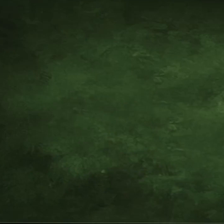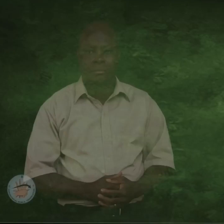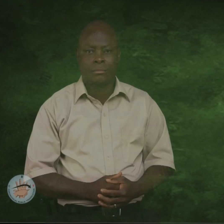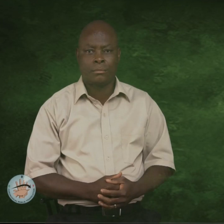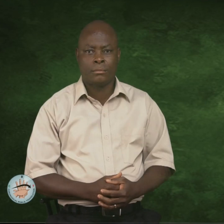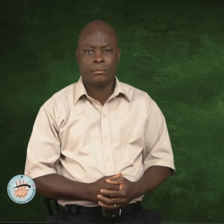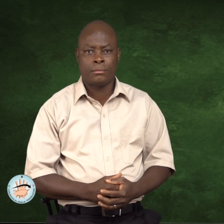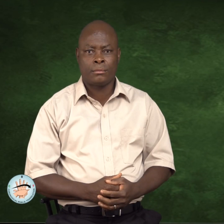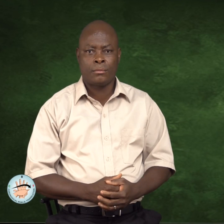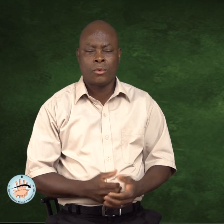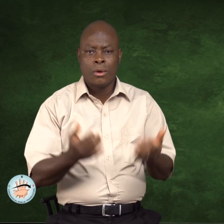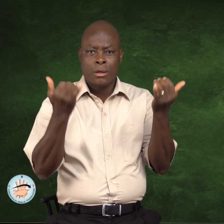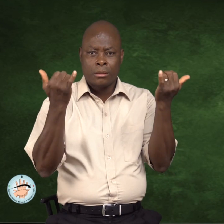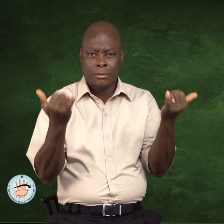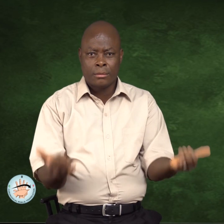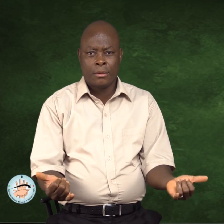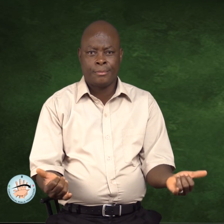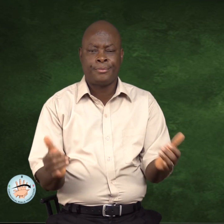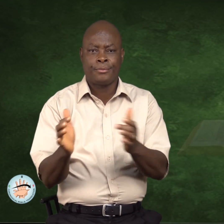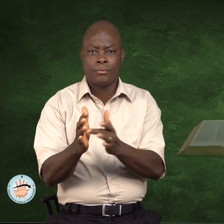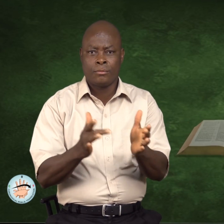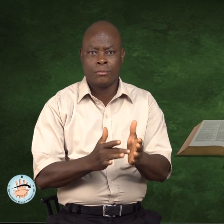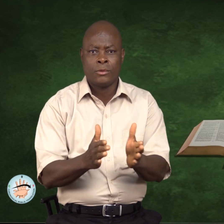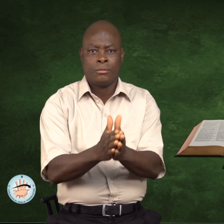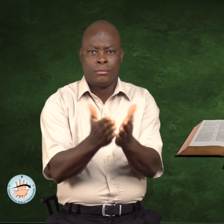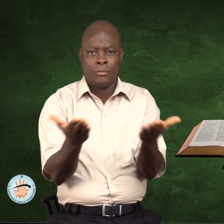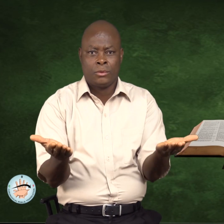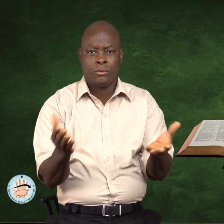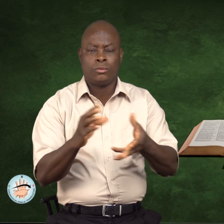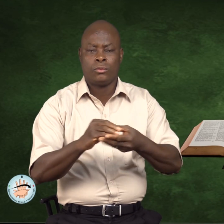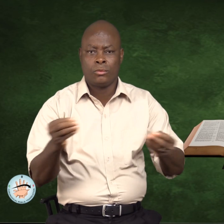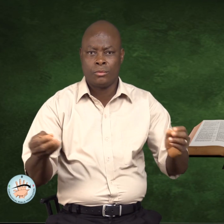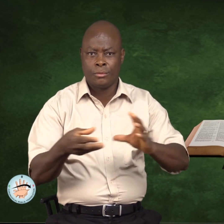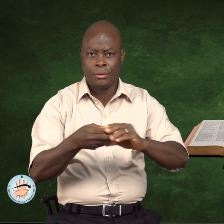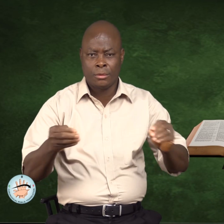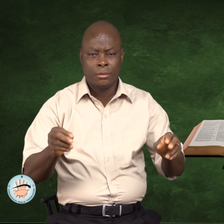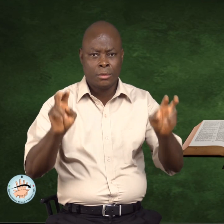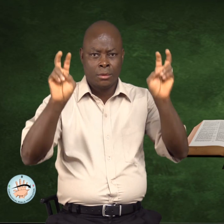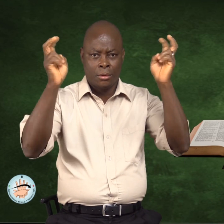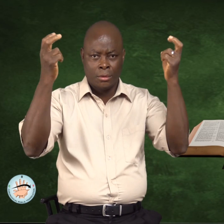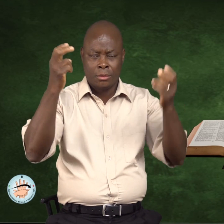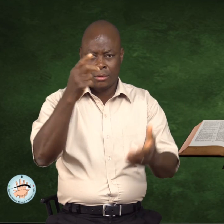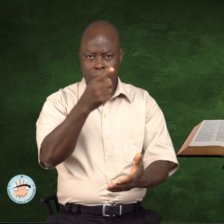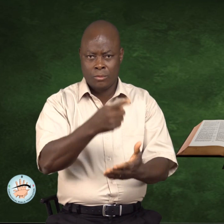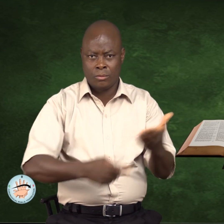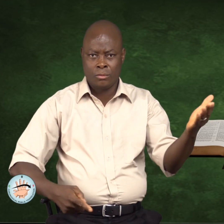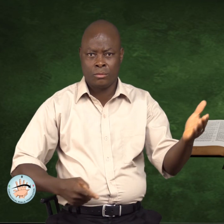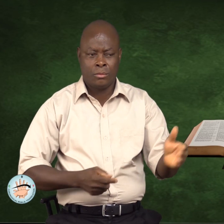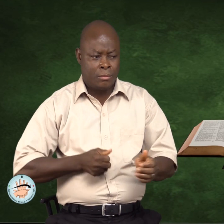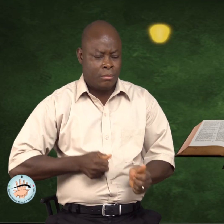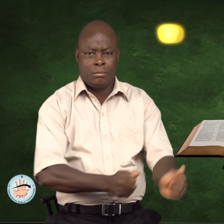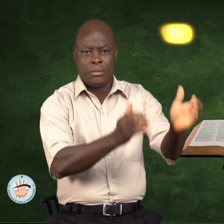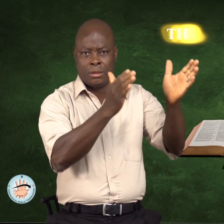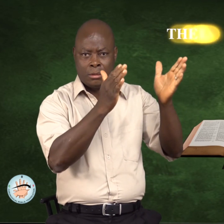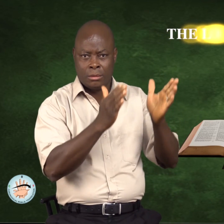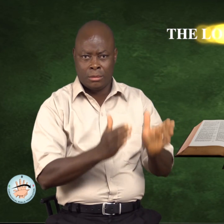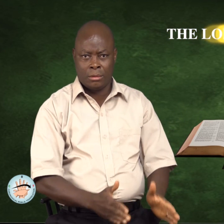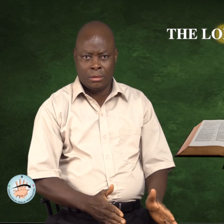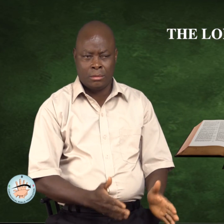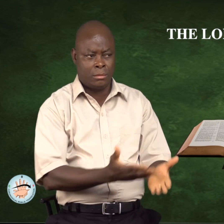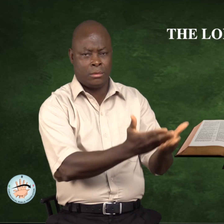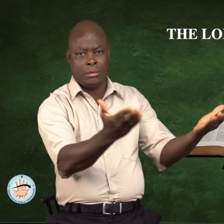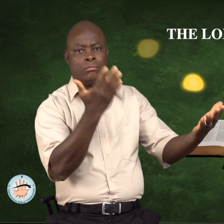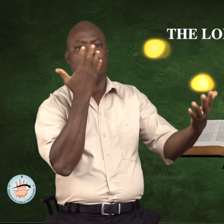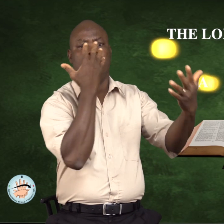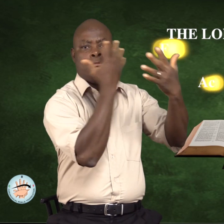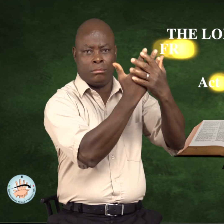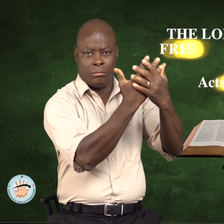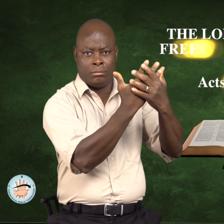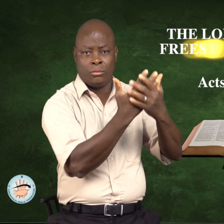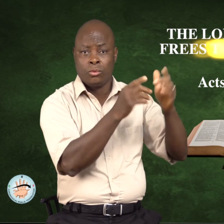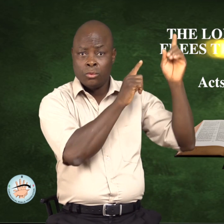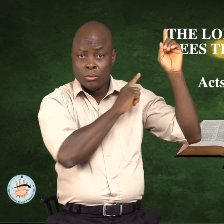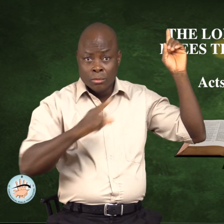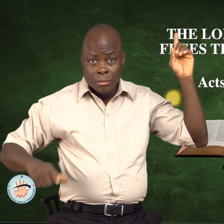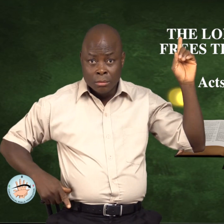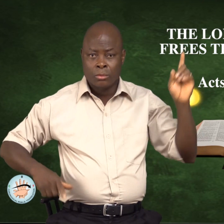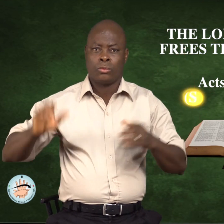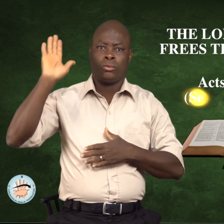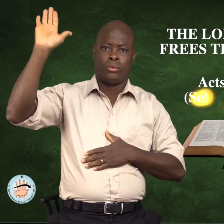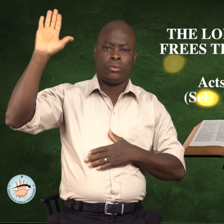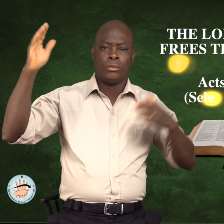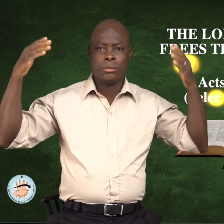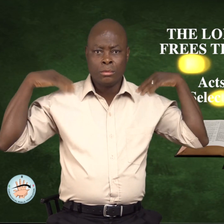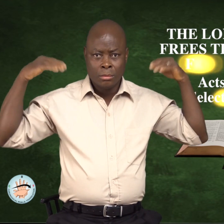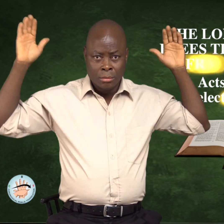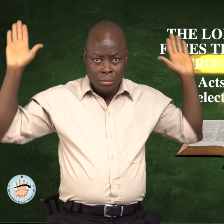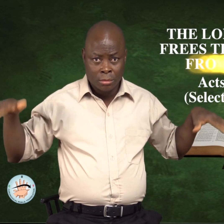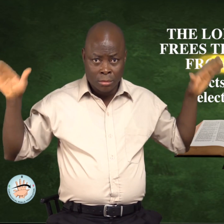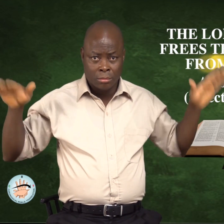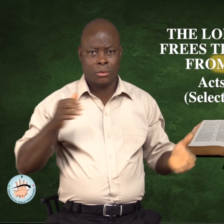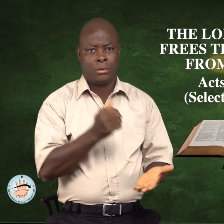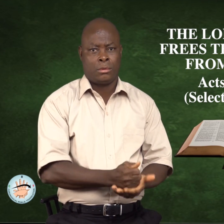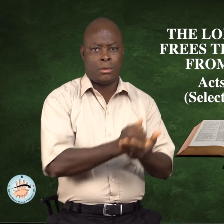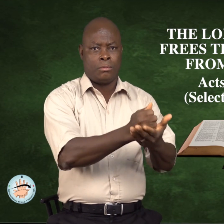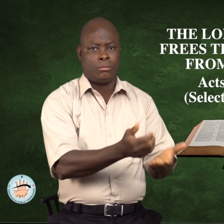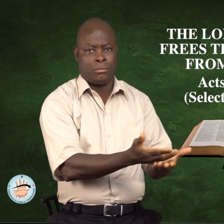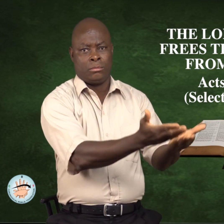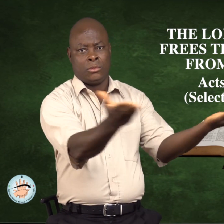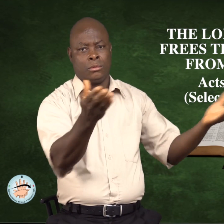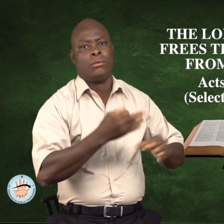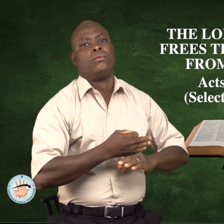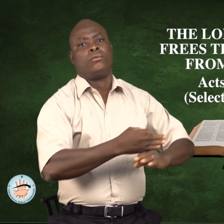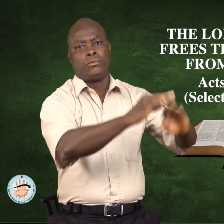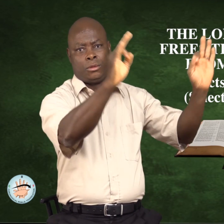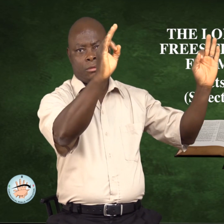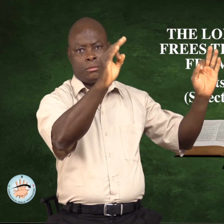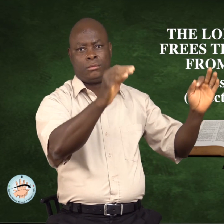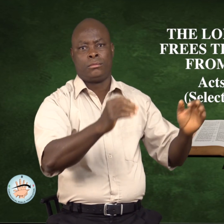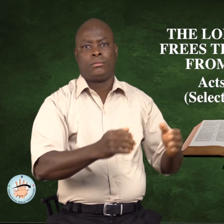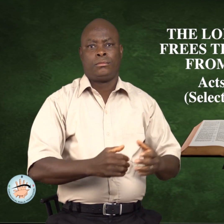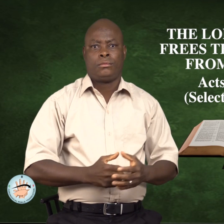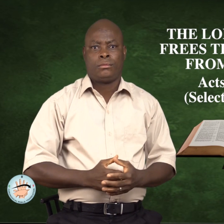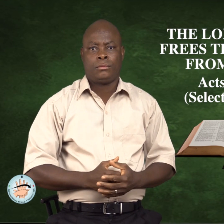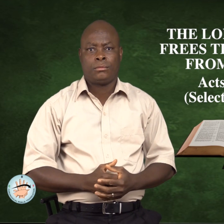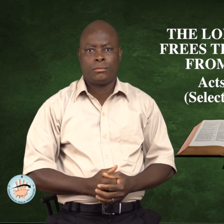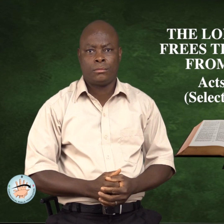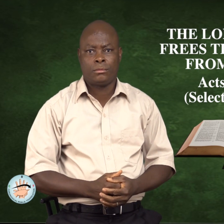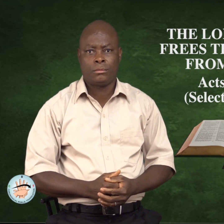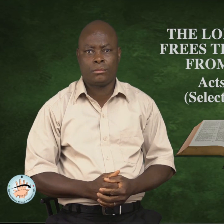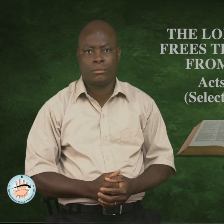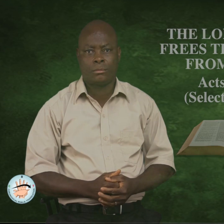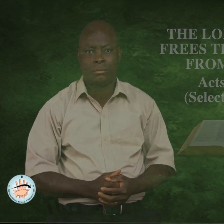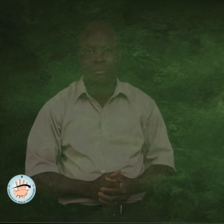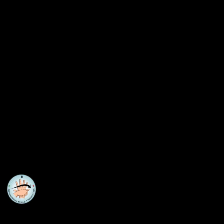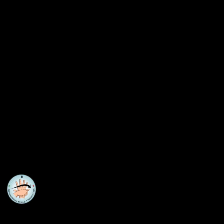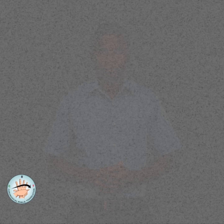The Lord's angel frees the apostles from prison